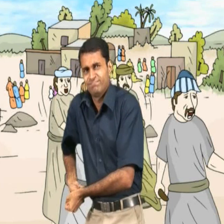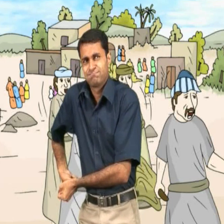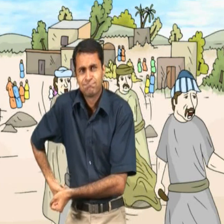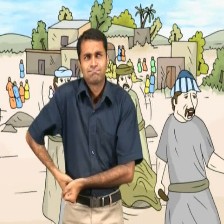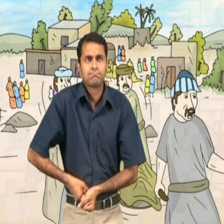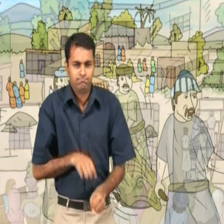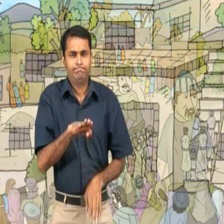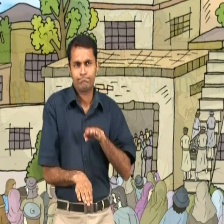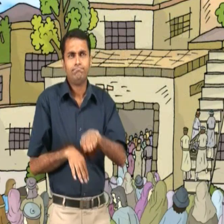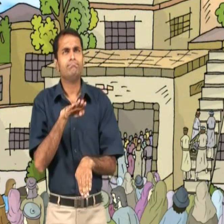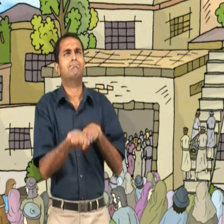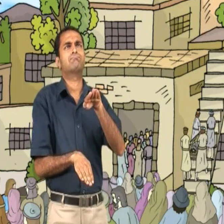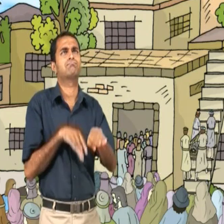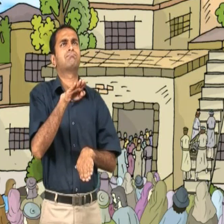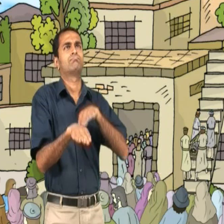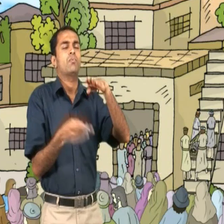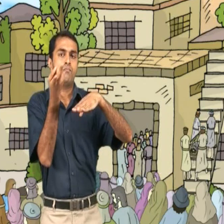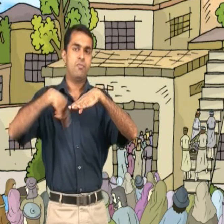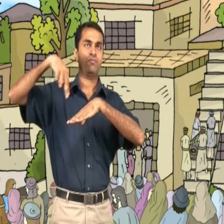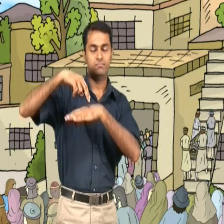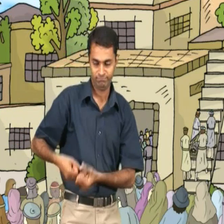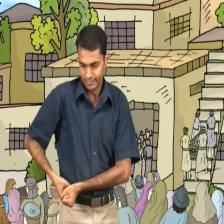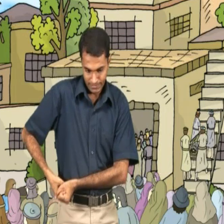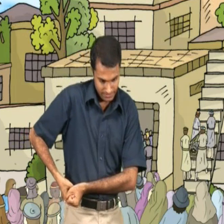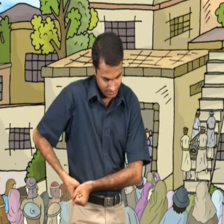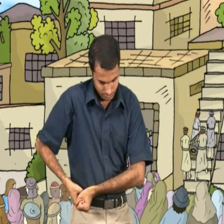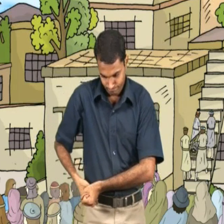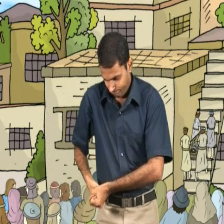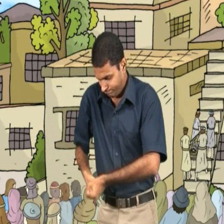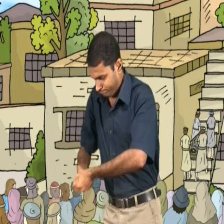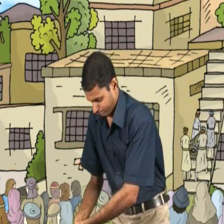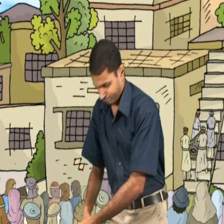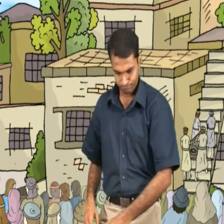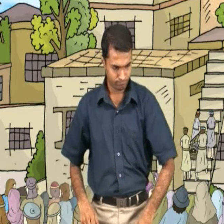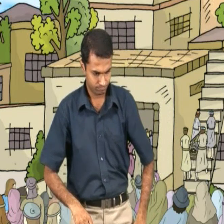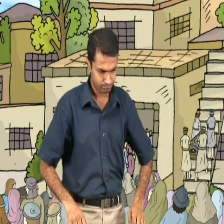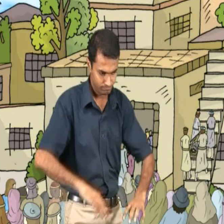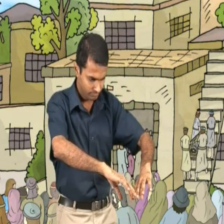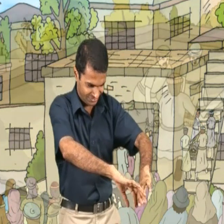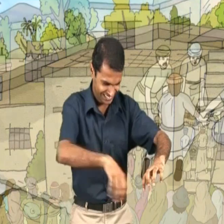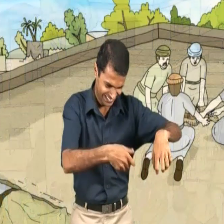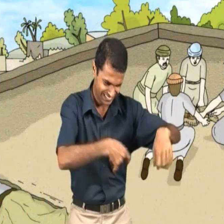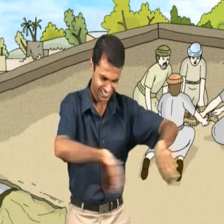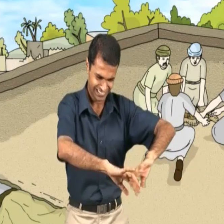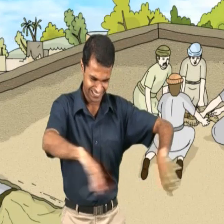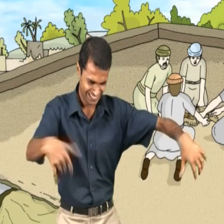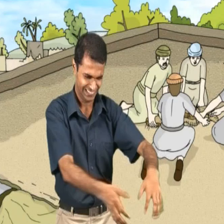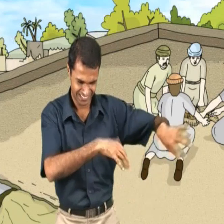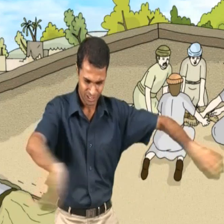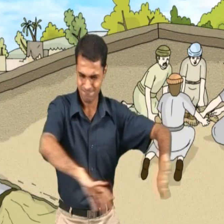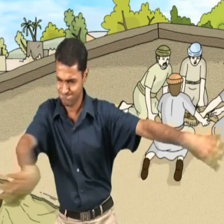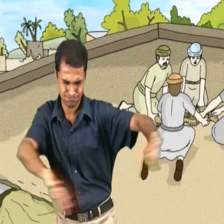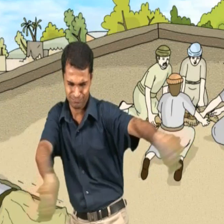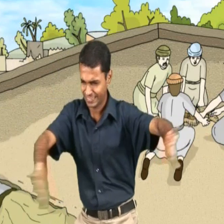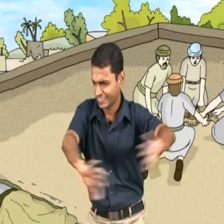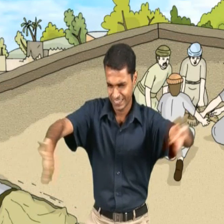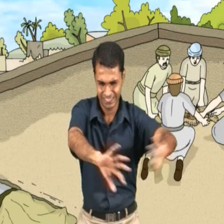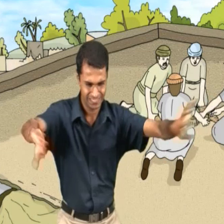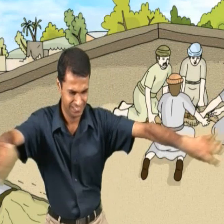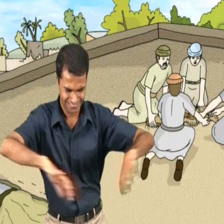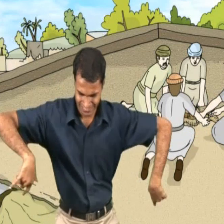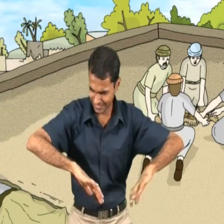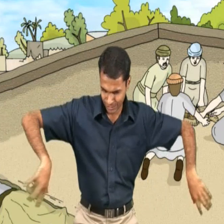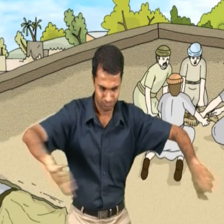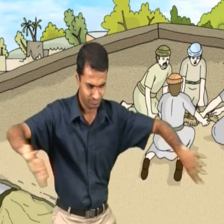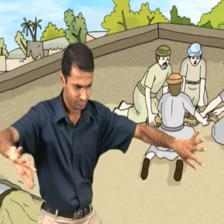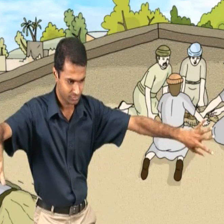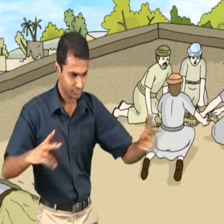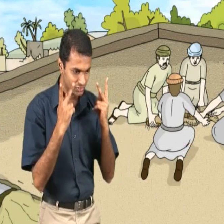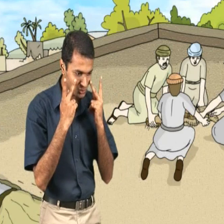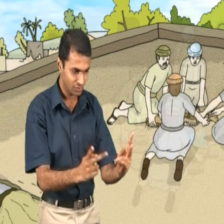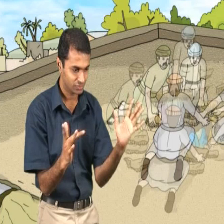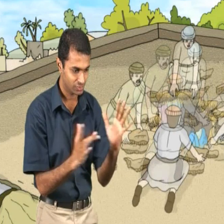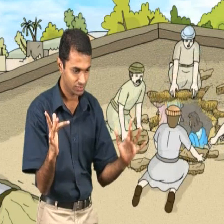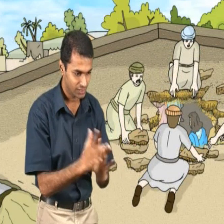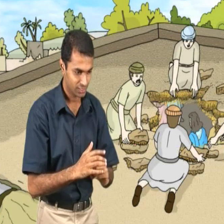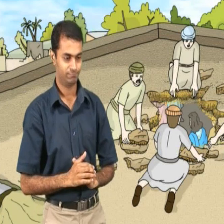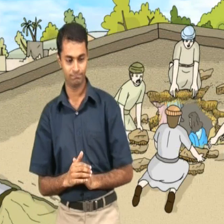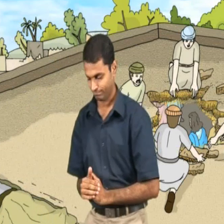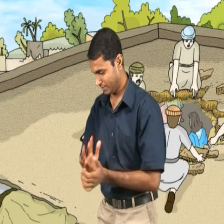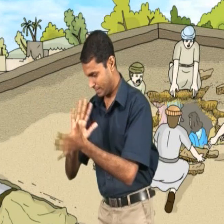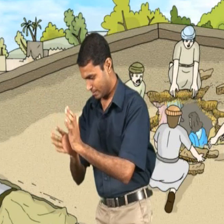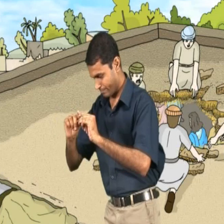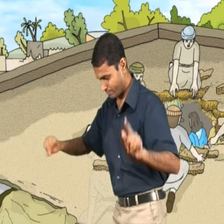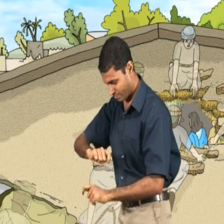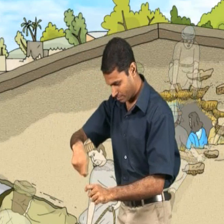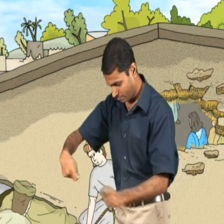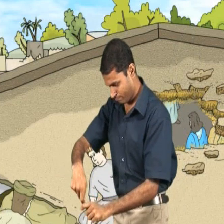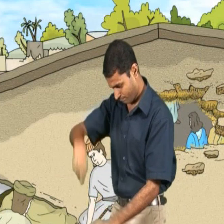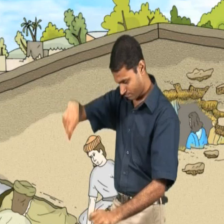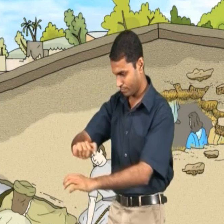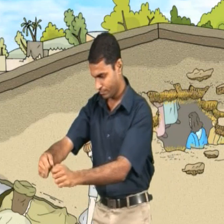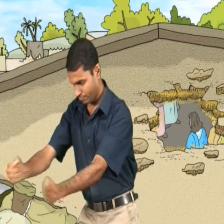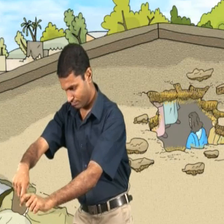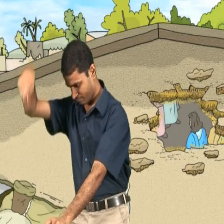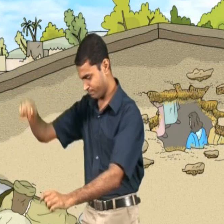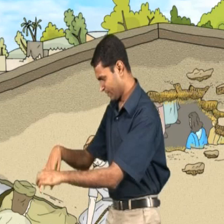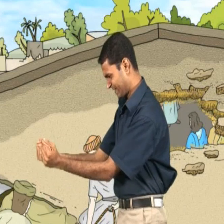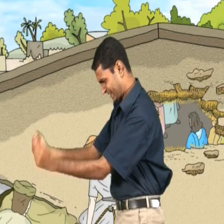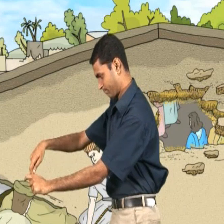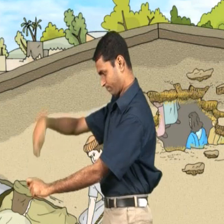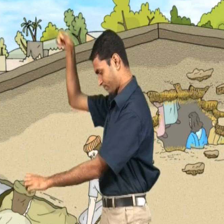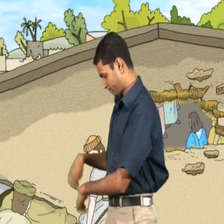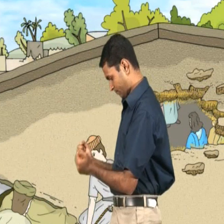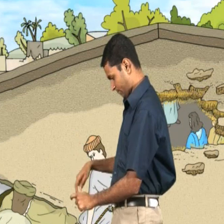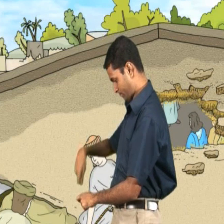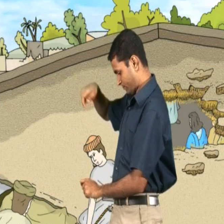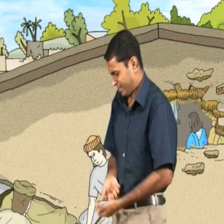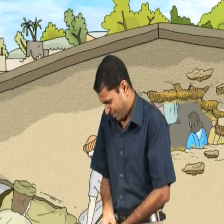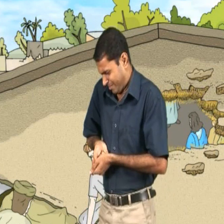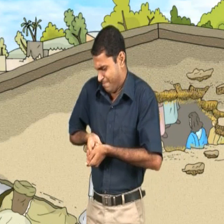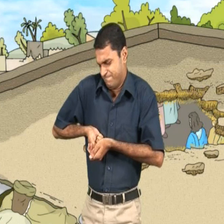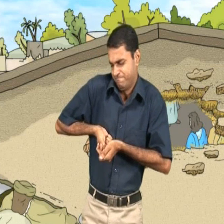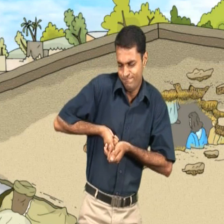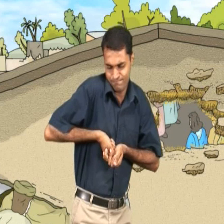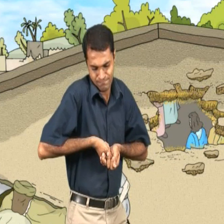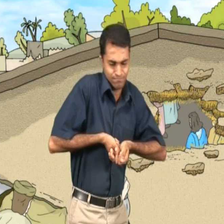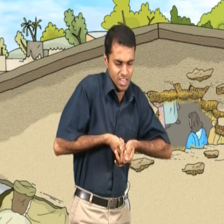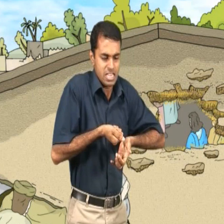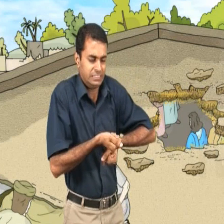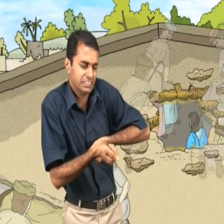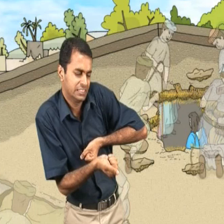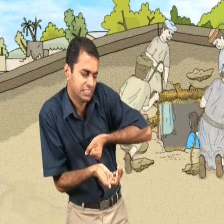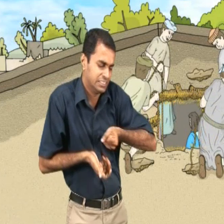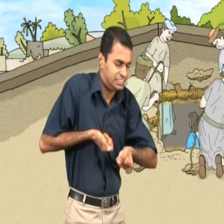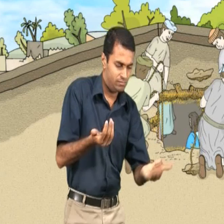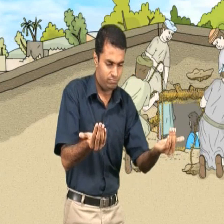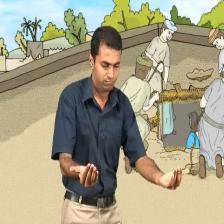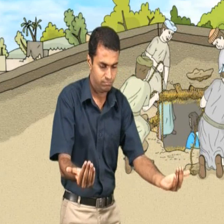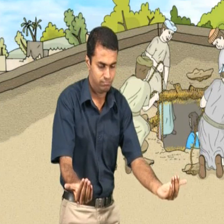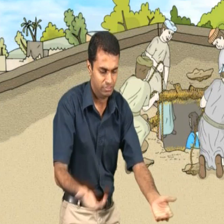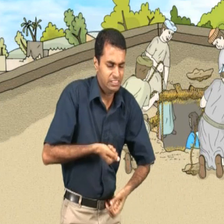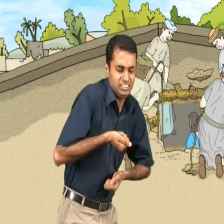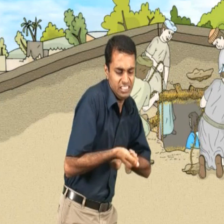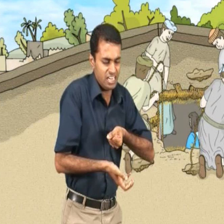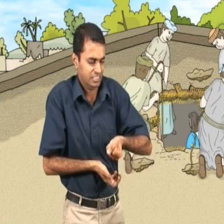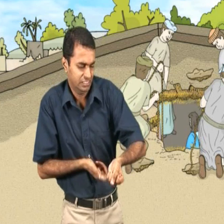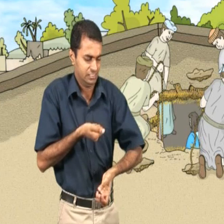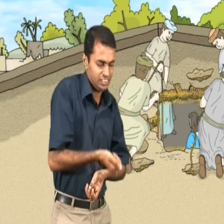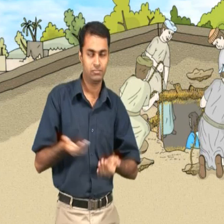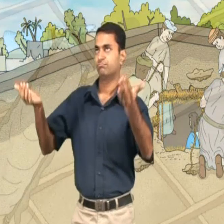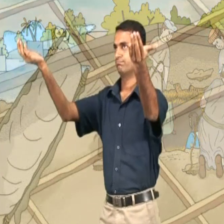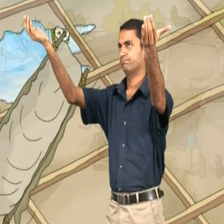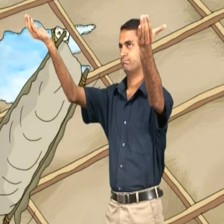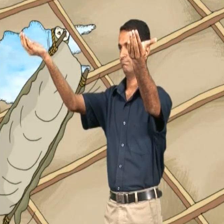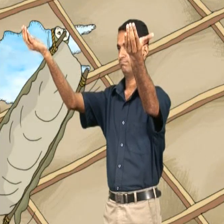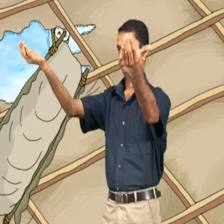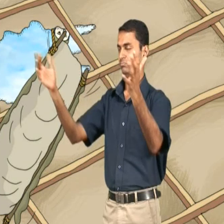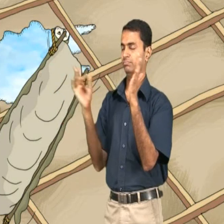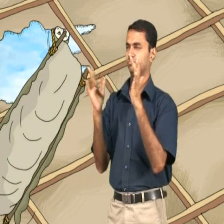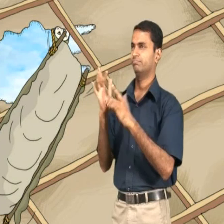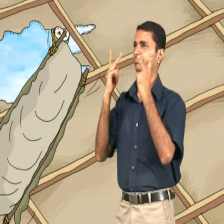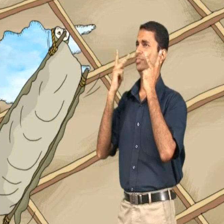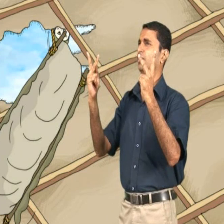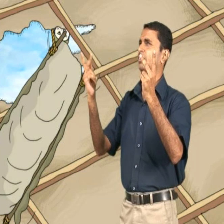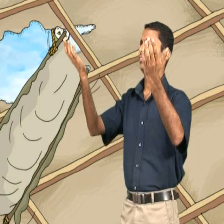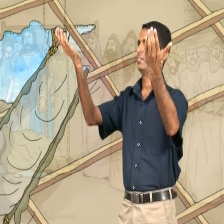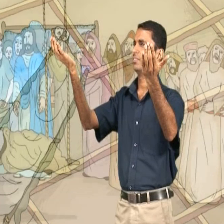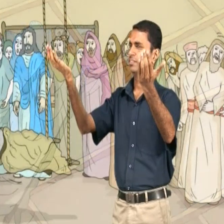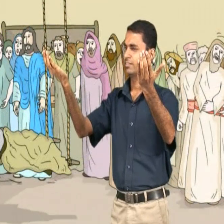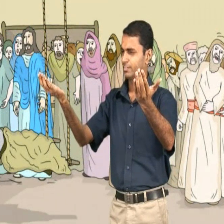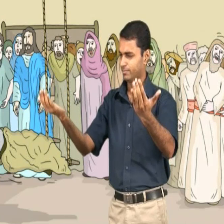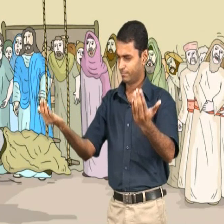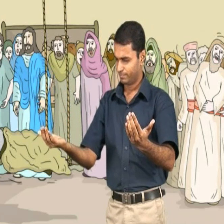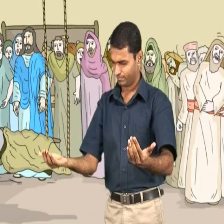Since they were unable to get to Jesus through the crowd, they uncovered the roof above Him, made an opening, and lowered the paralytic on his mat.